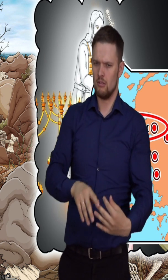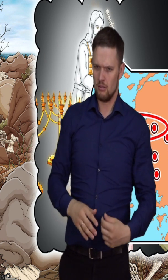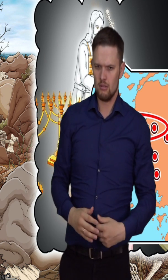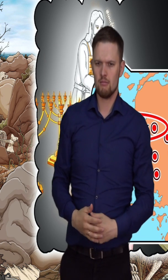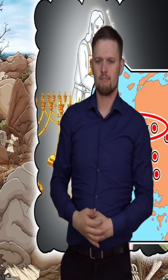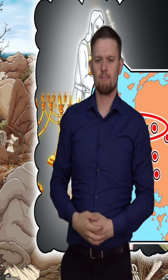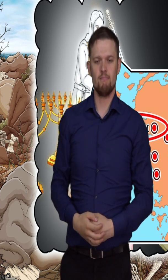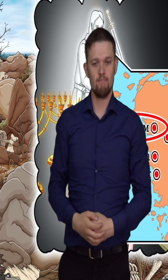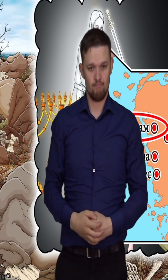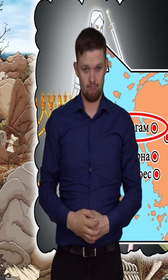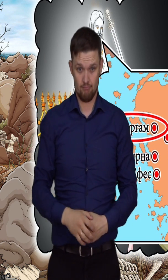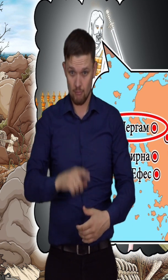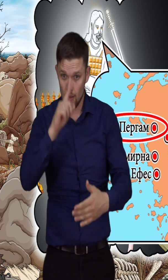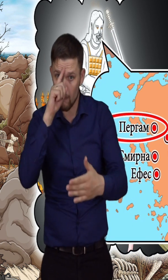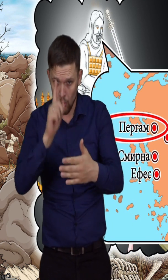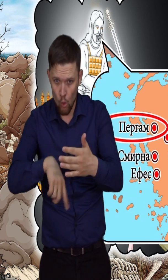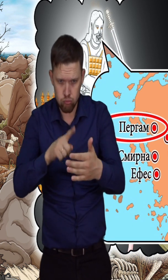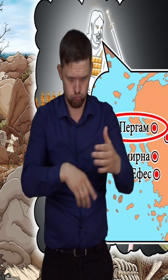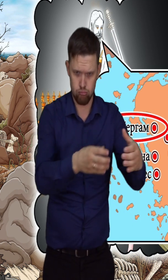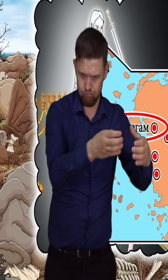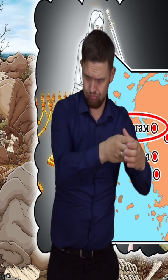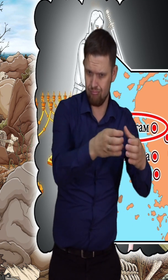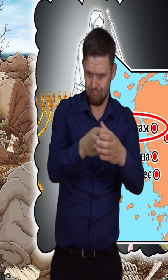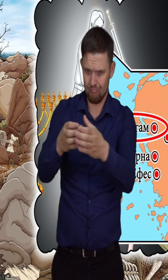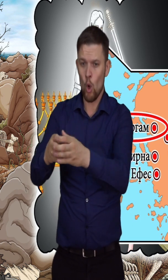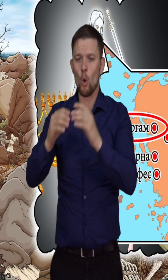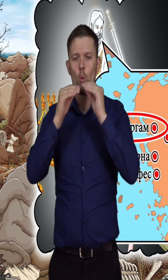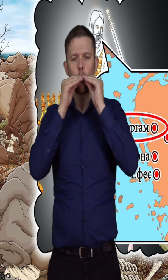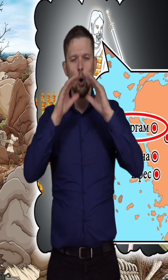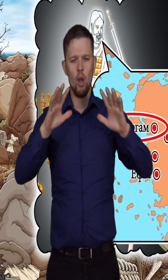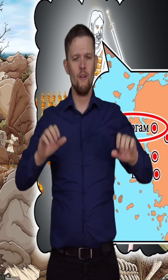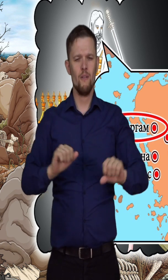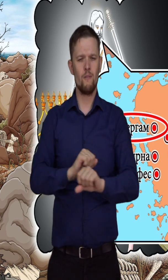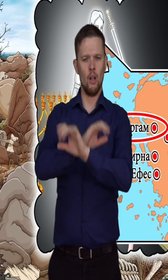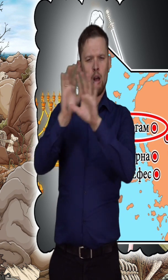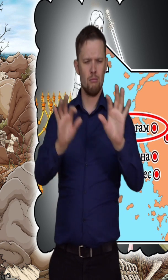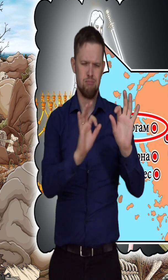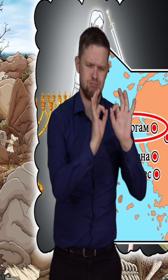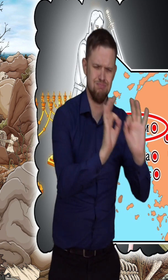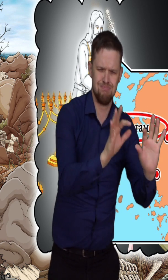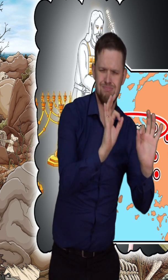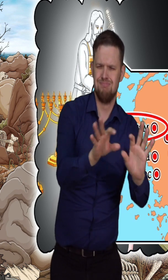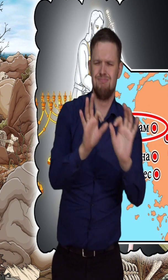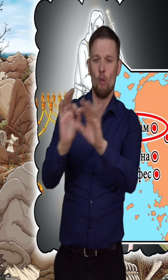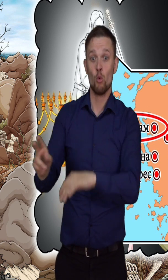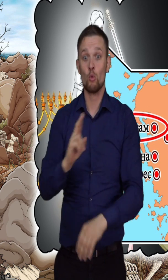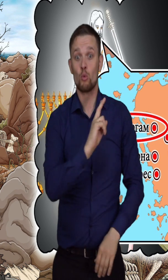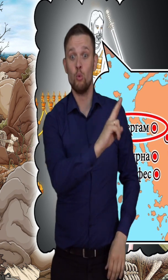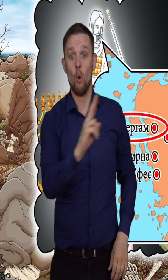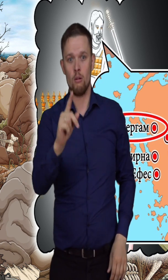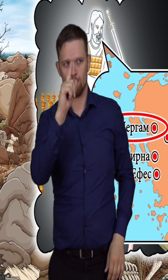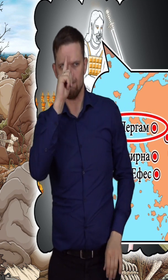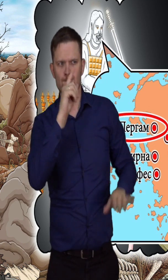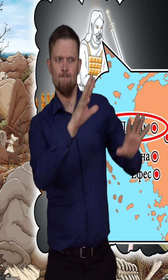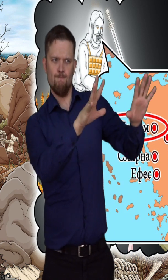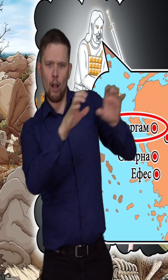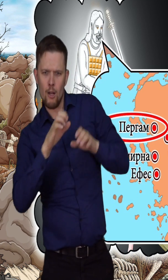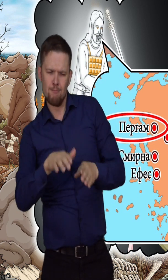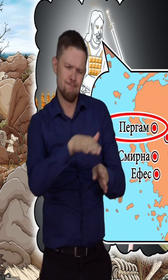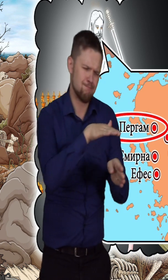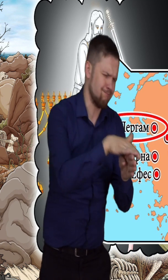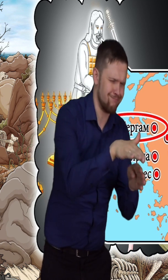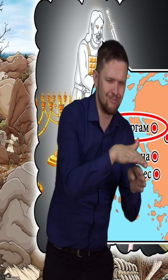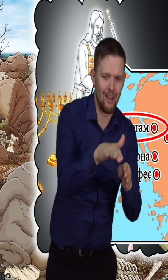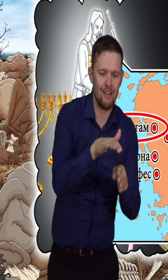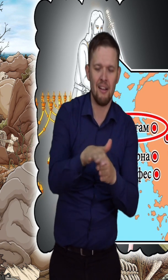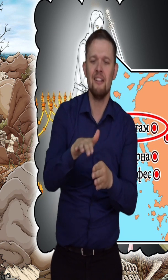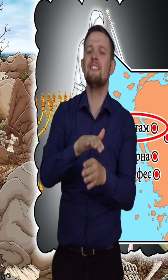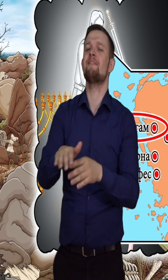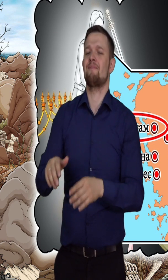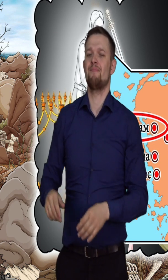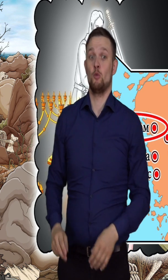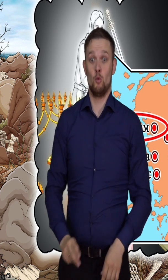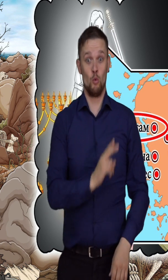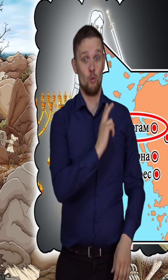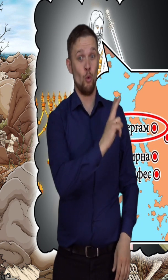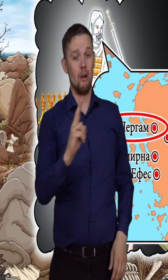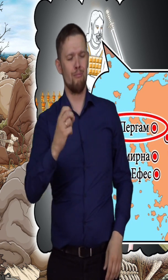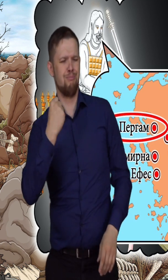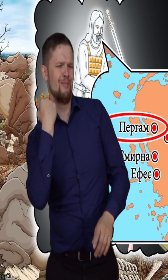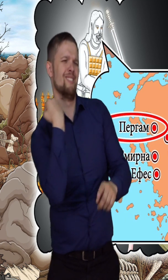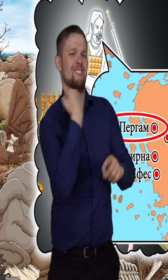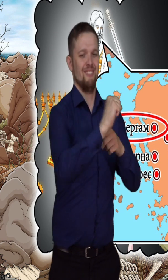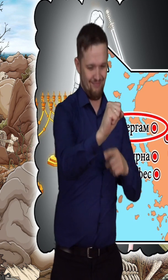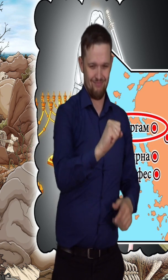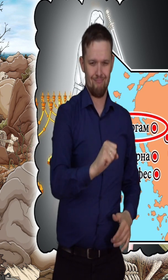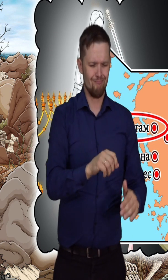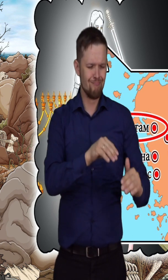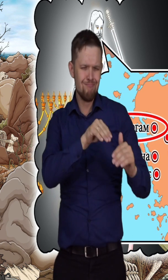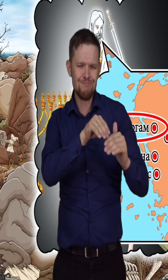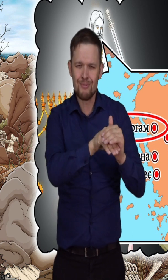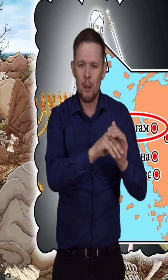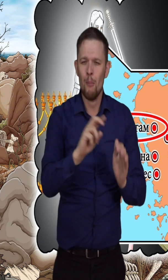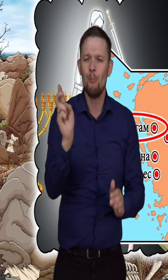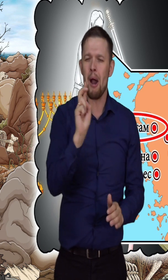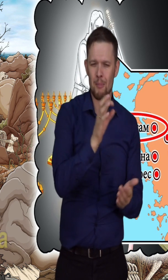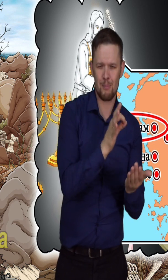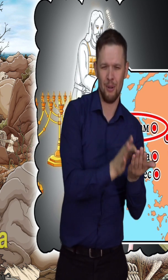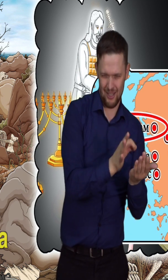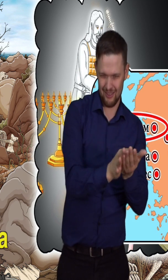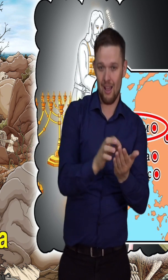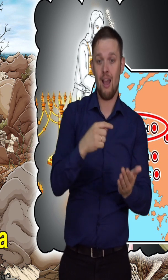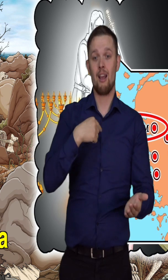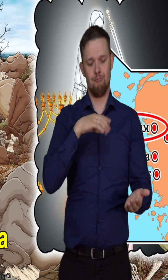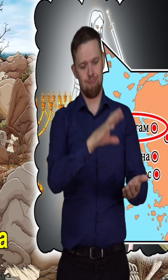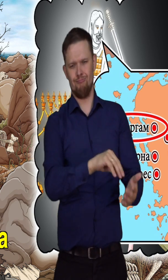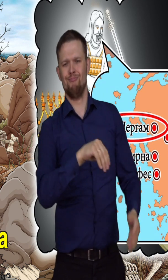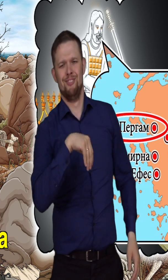He who has an ear, let him hear what the Spirit says to the churches.